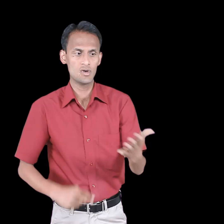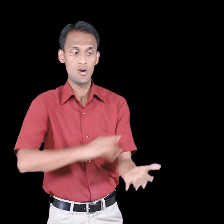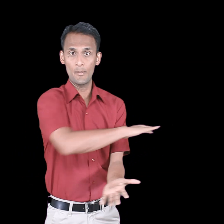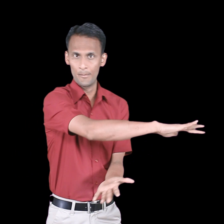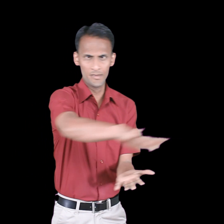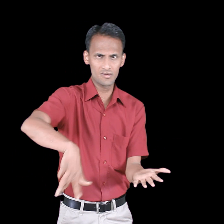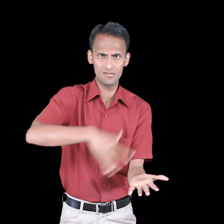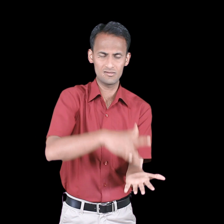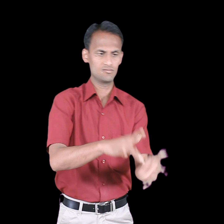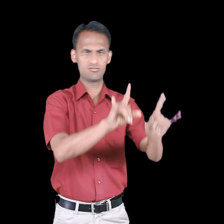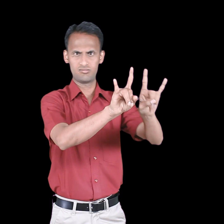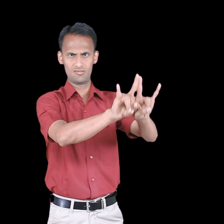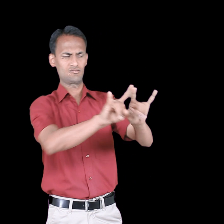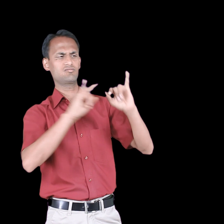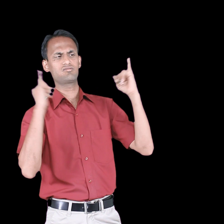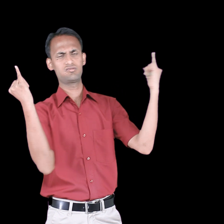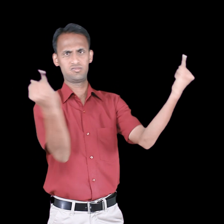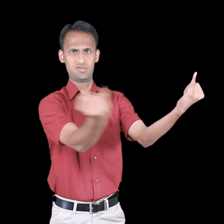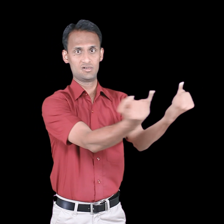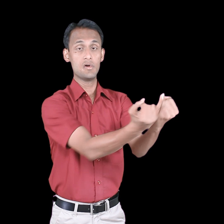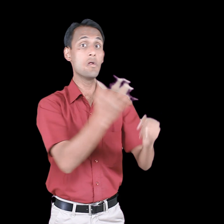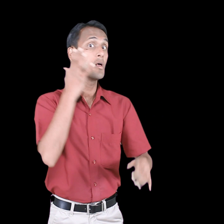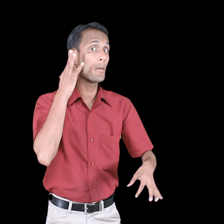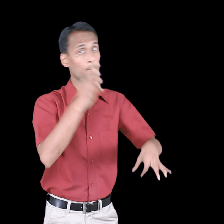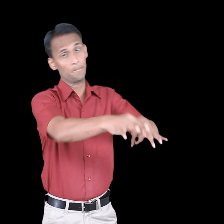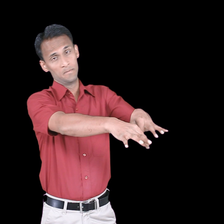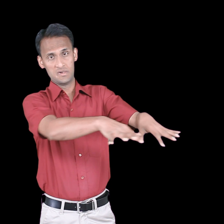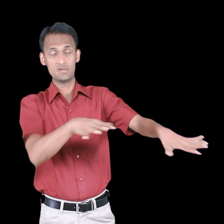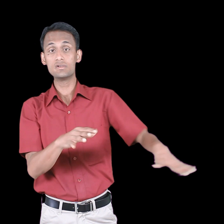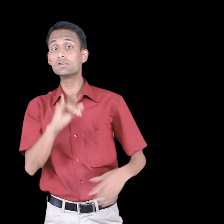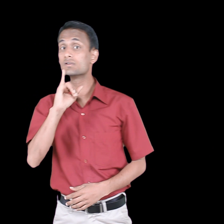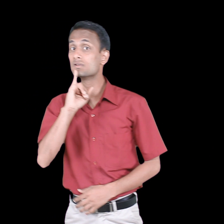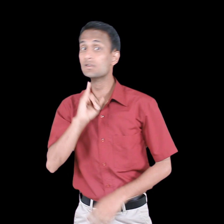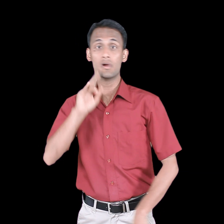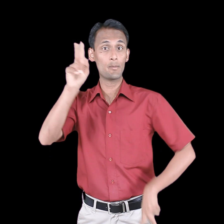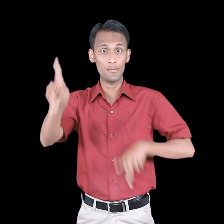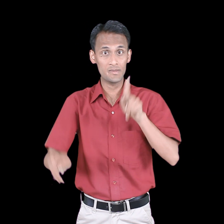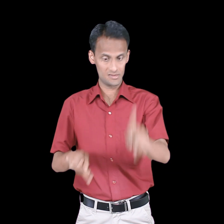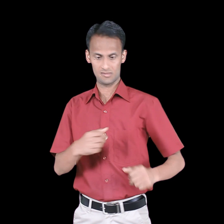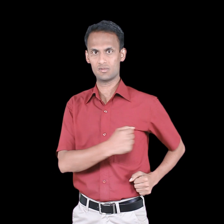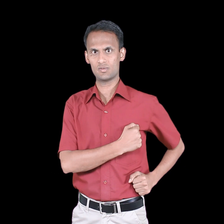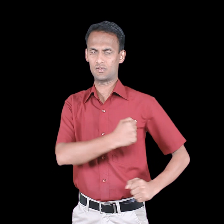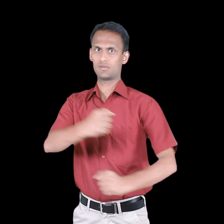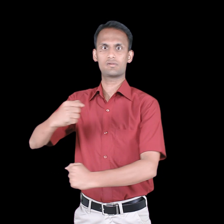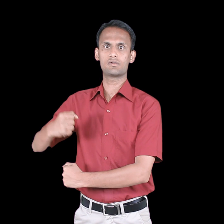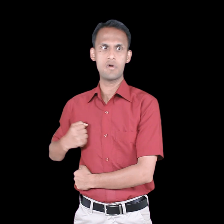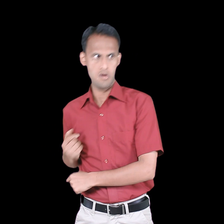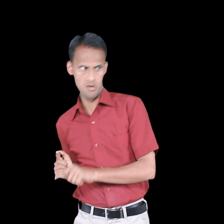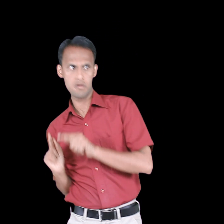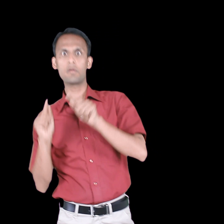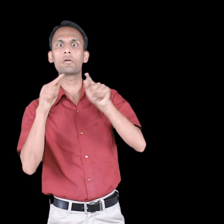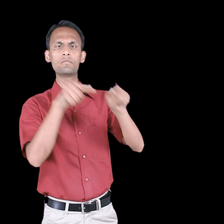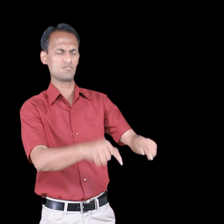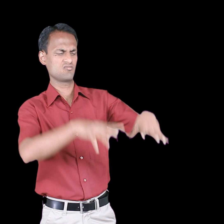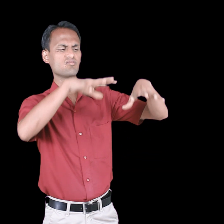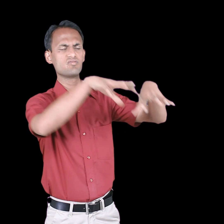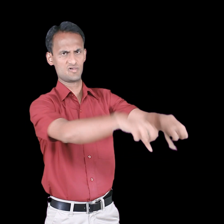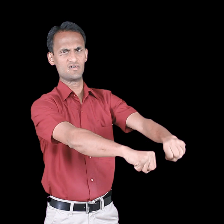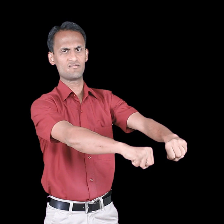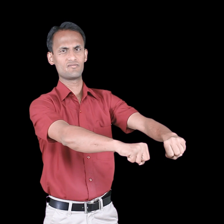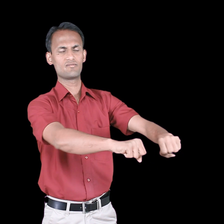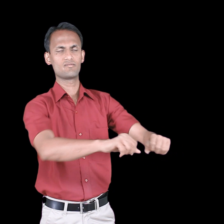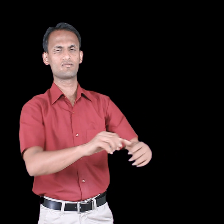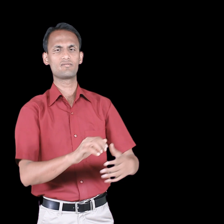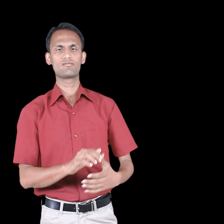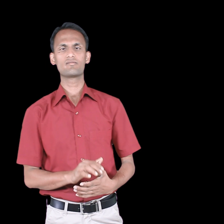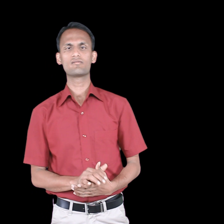Israelites capture the city of Jericho